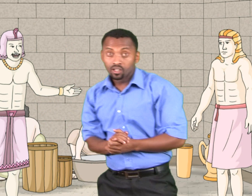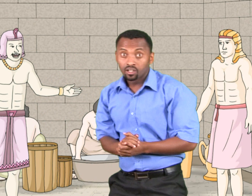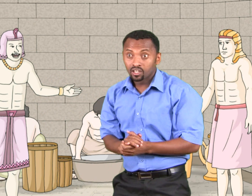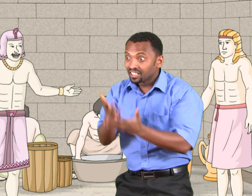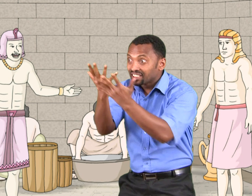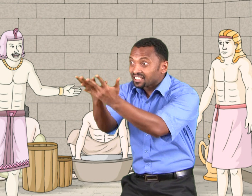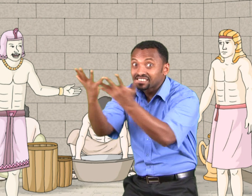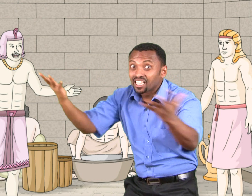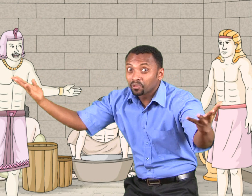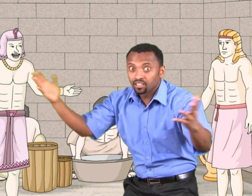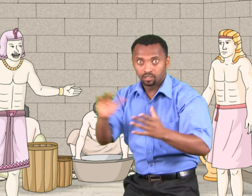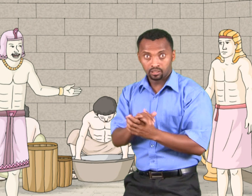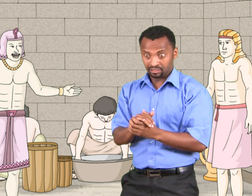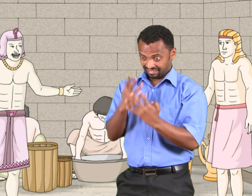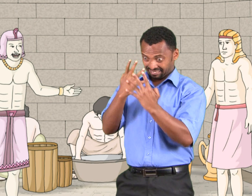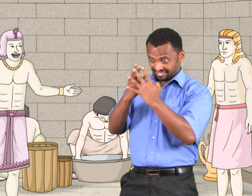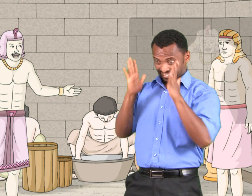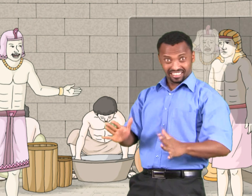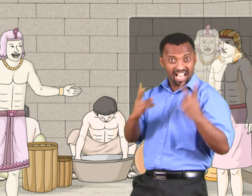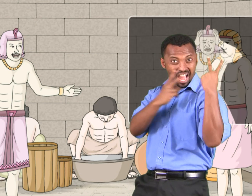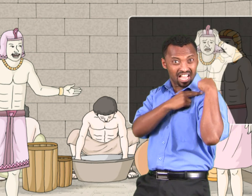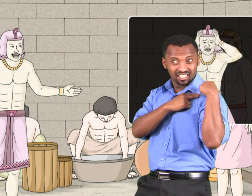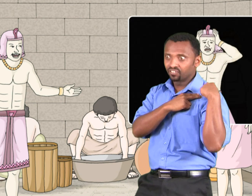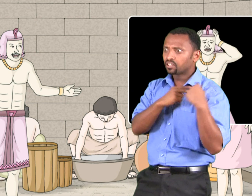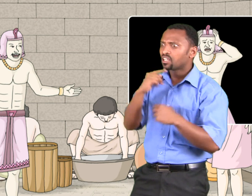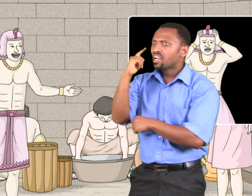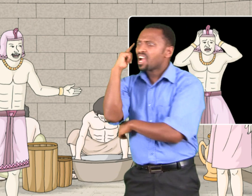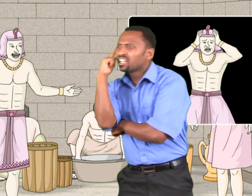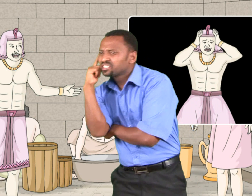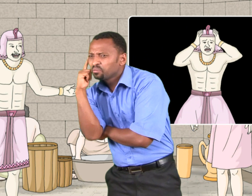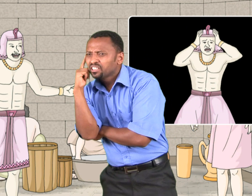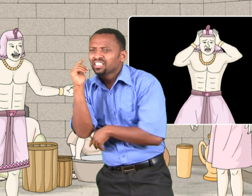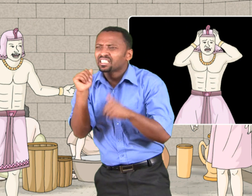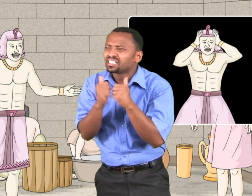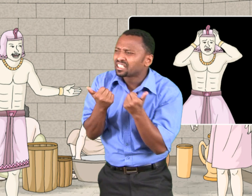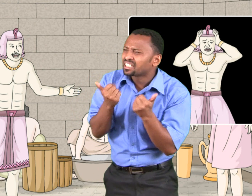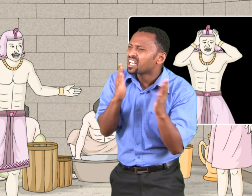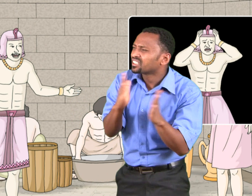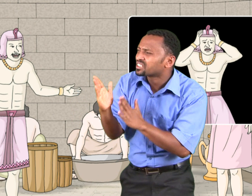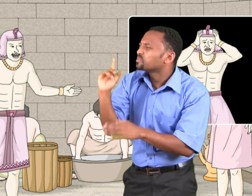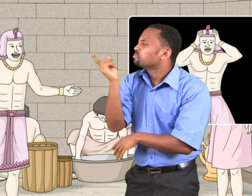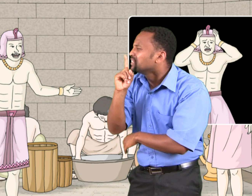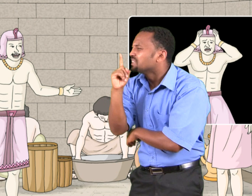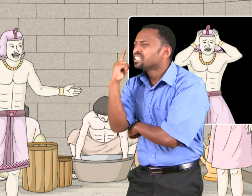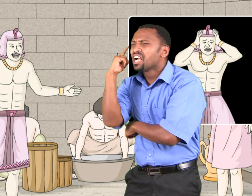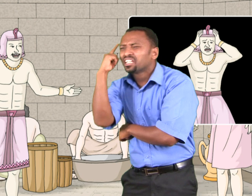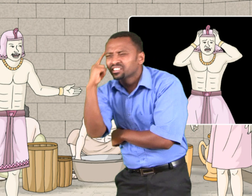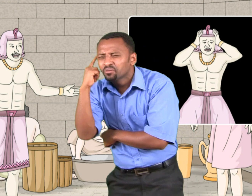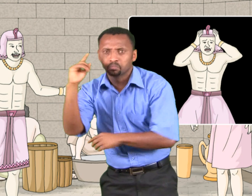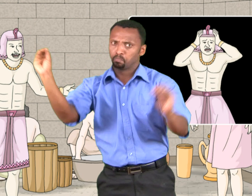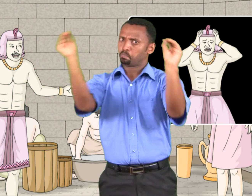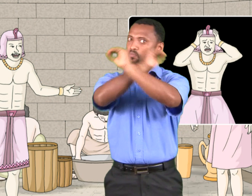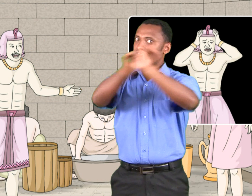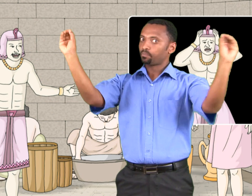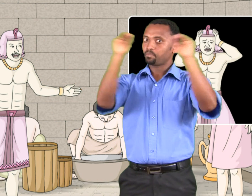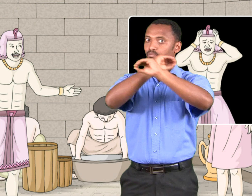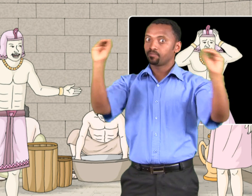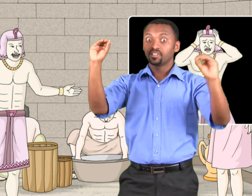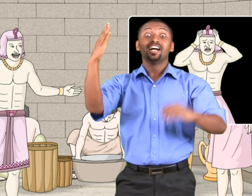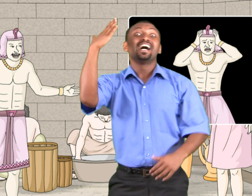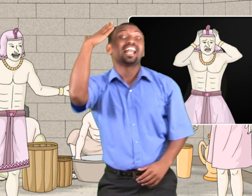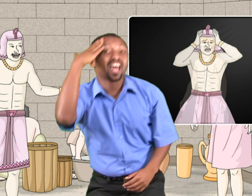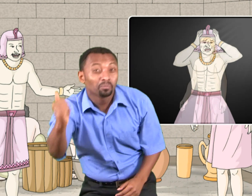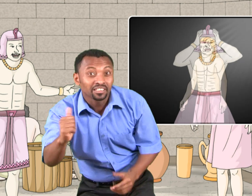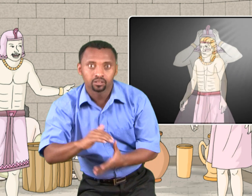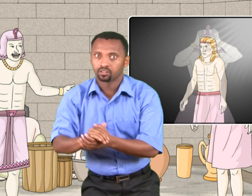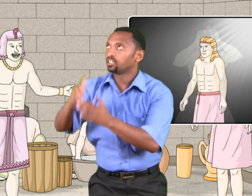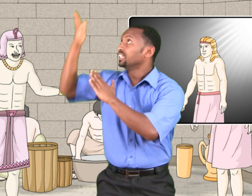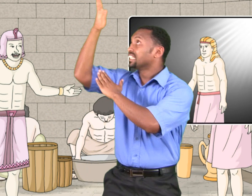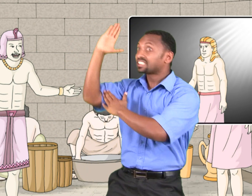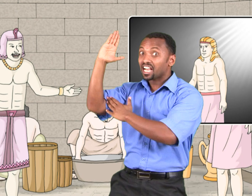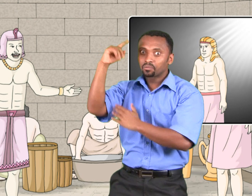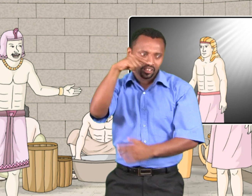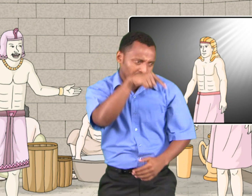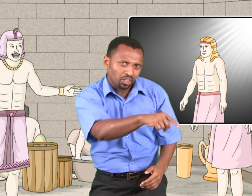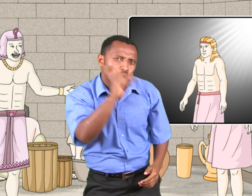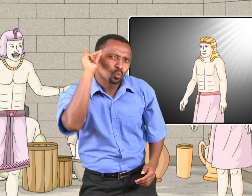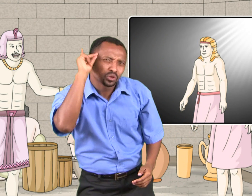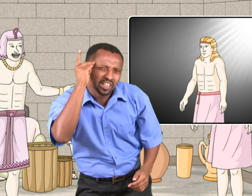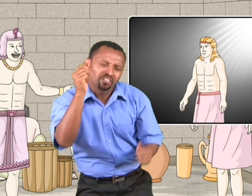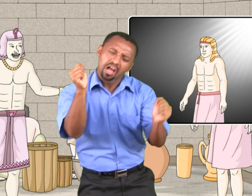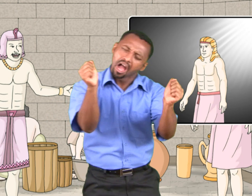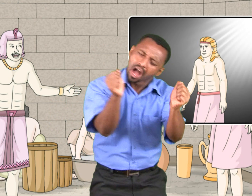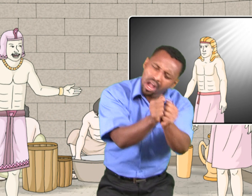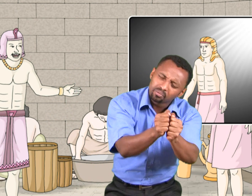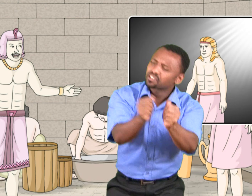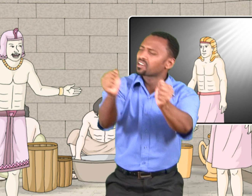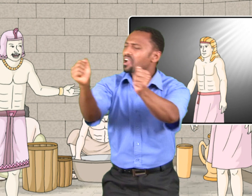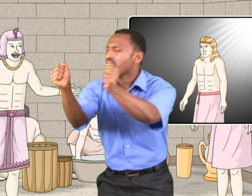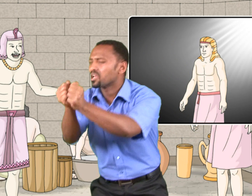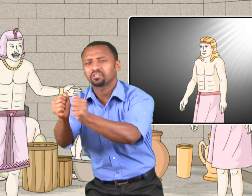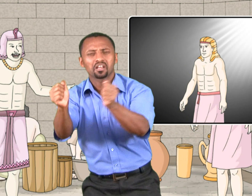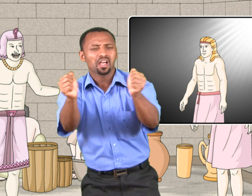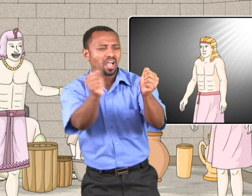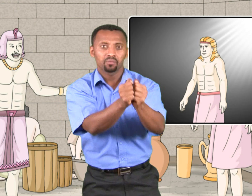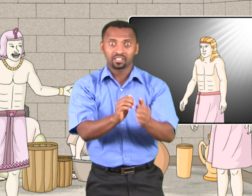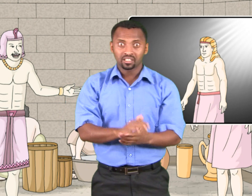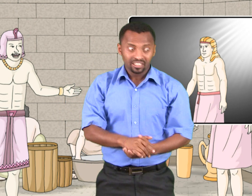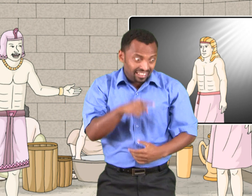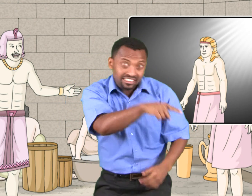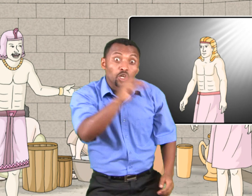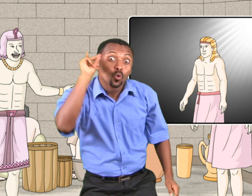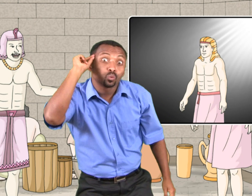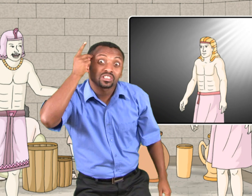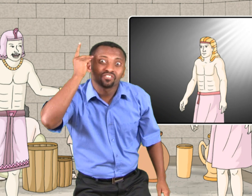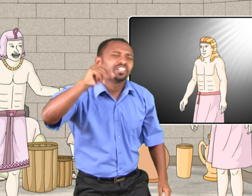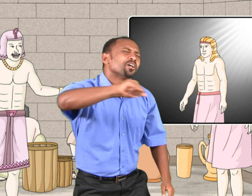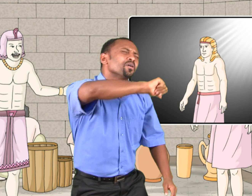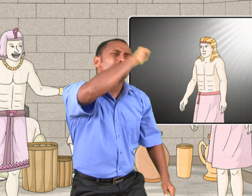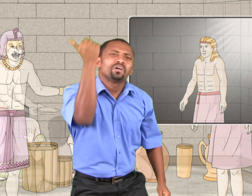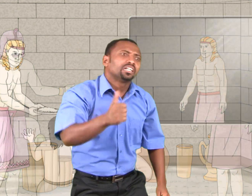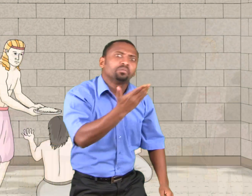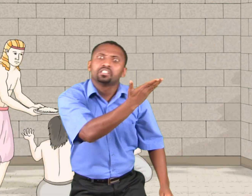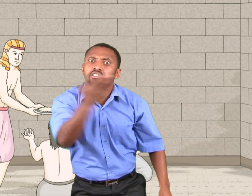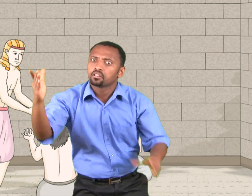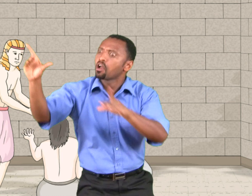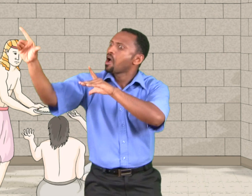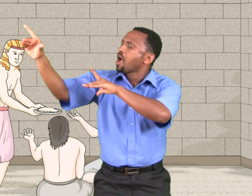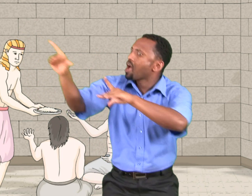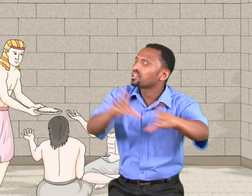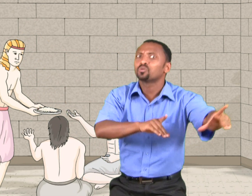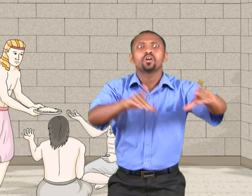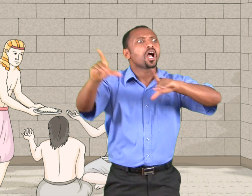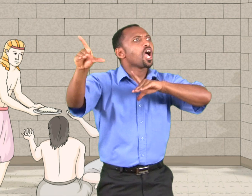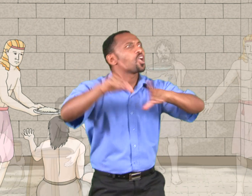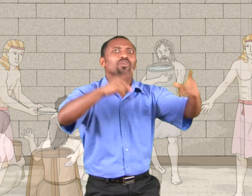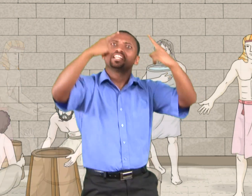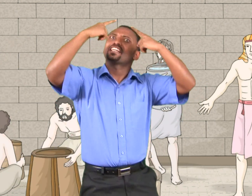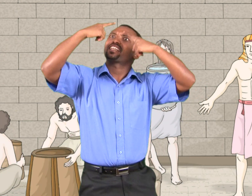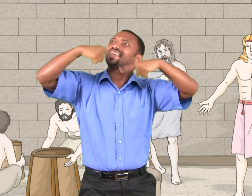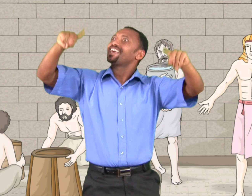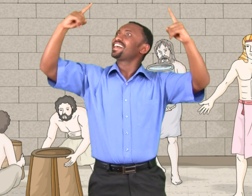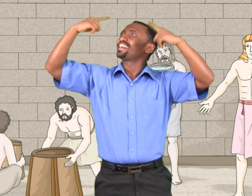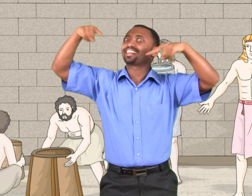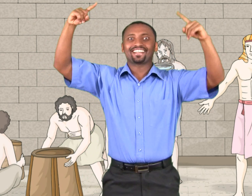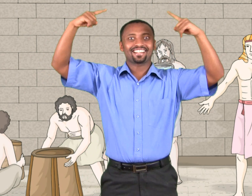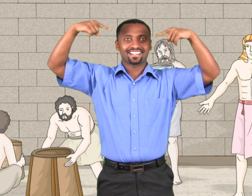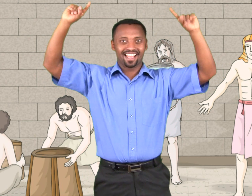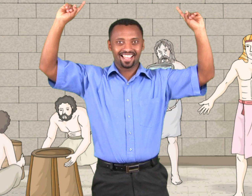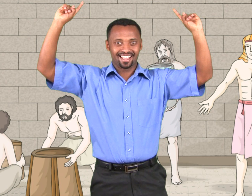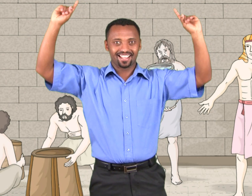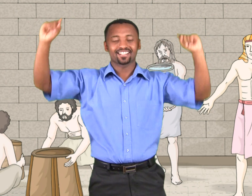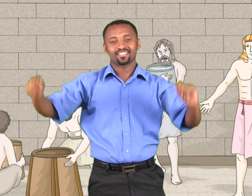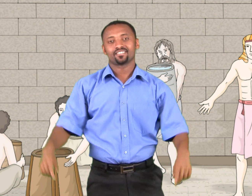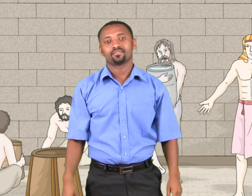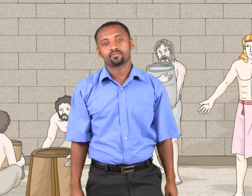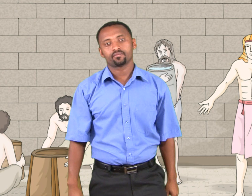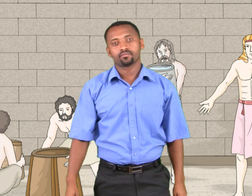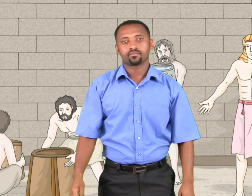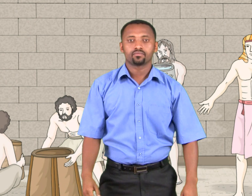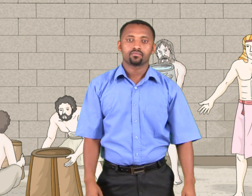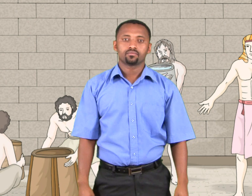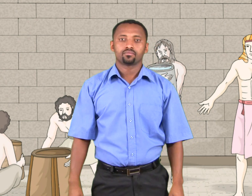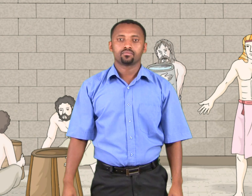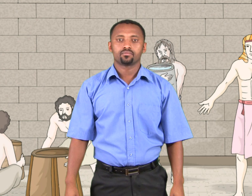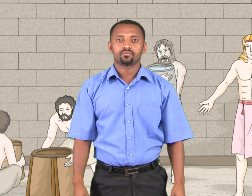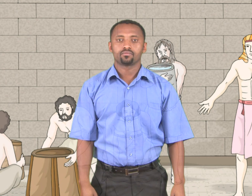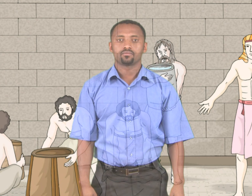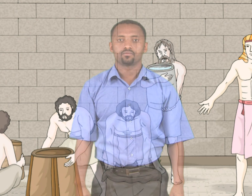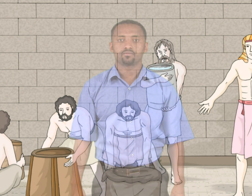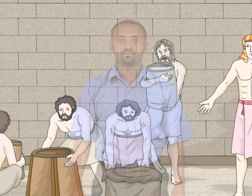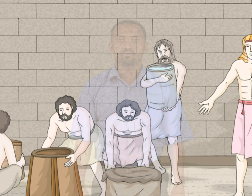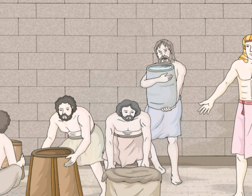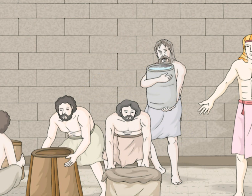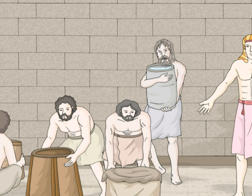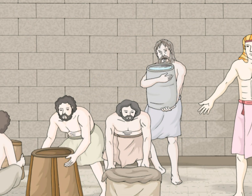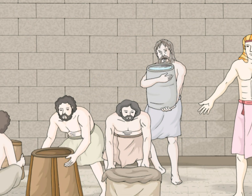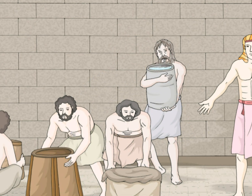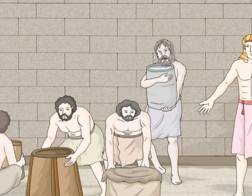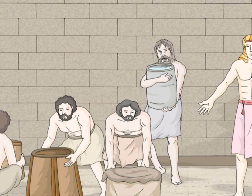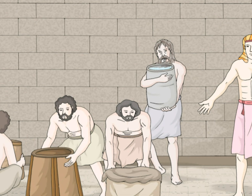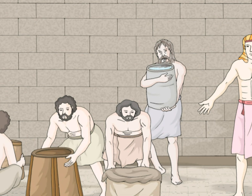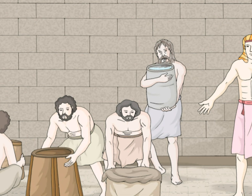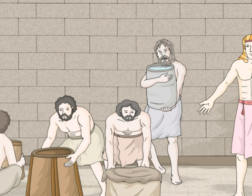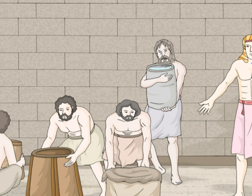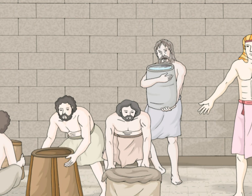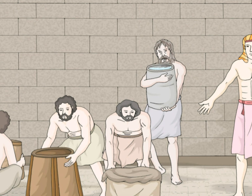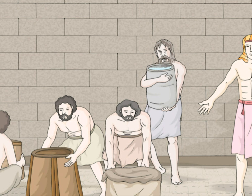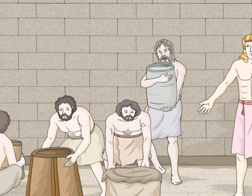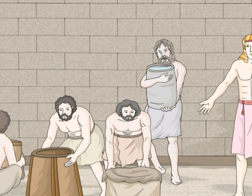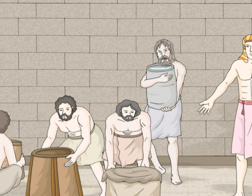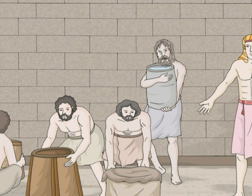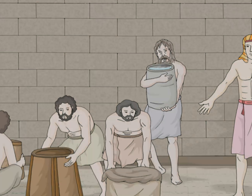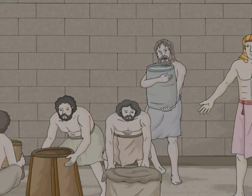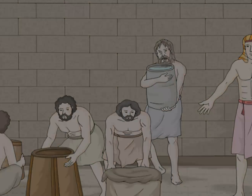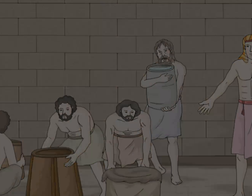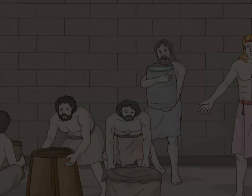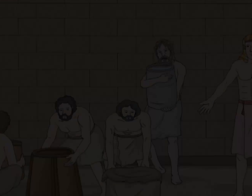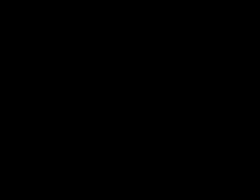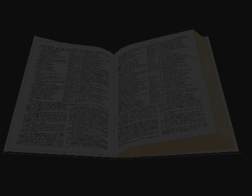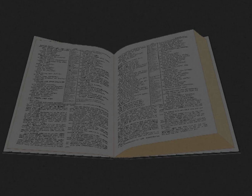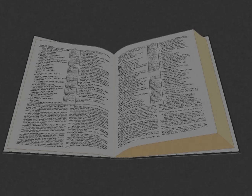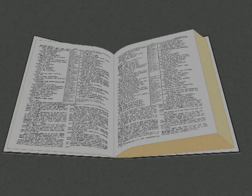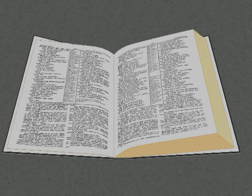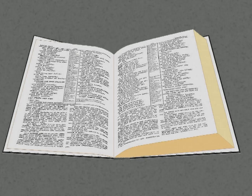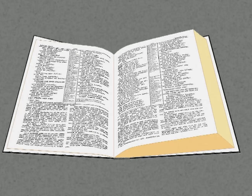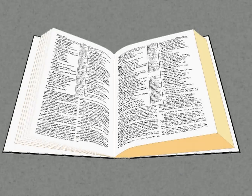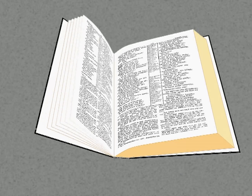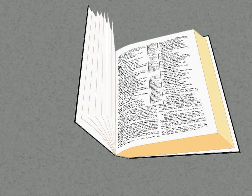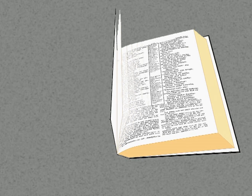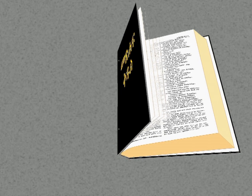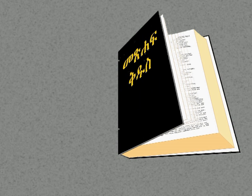The warden did not concern himself with anything under Joseph’s care, because the LORD was with Joseph and gave him success in whatever he did.